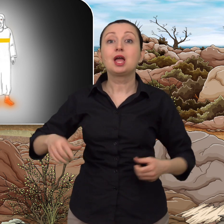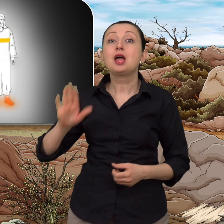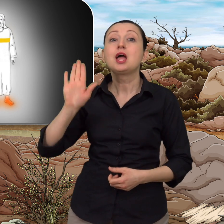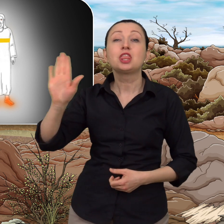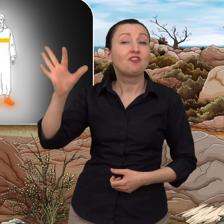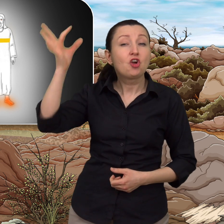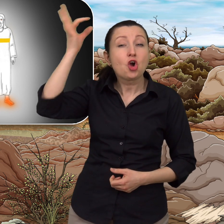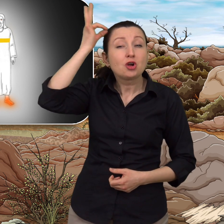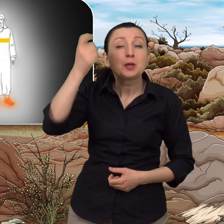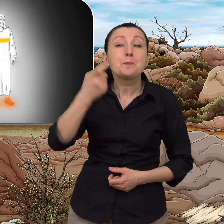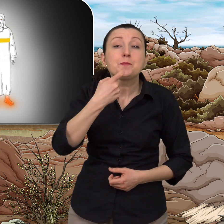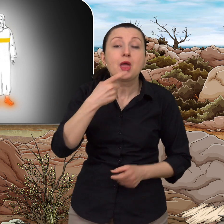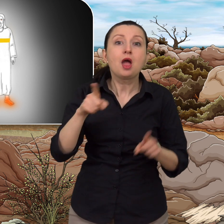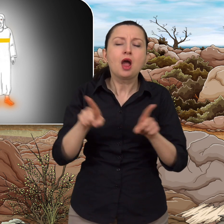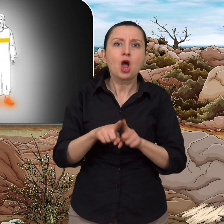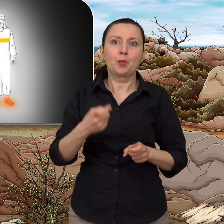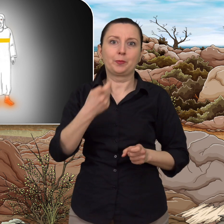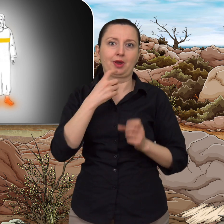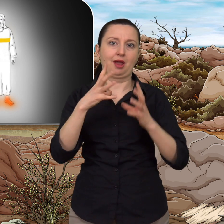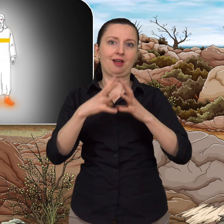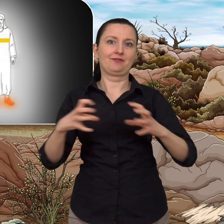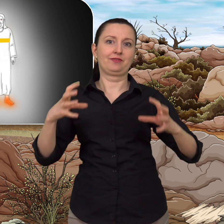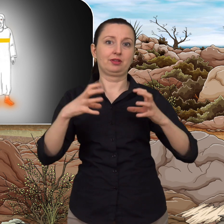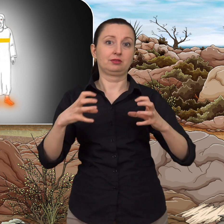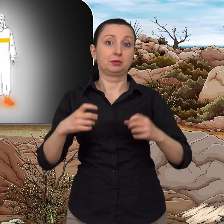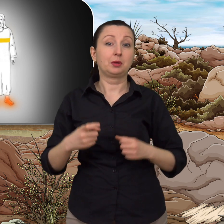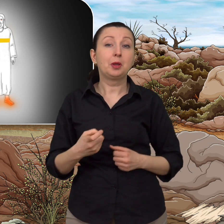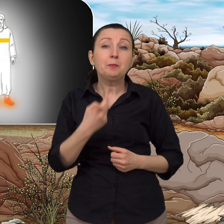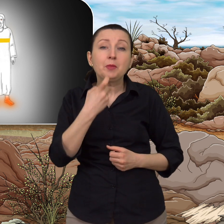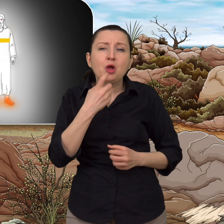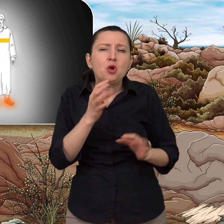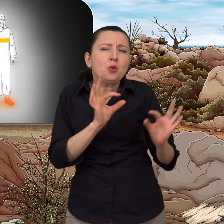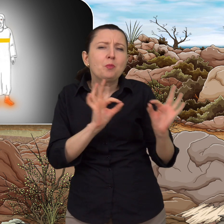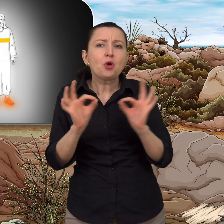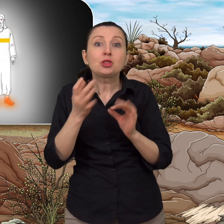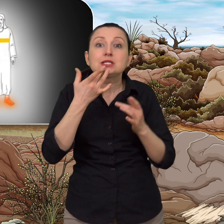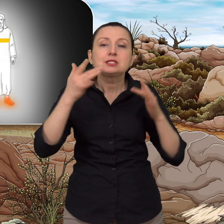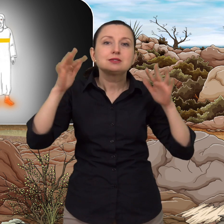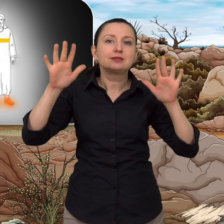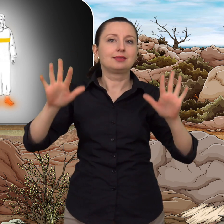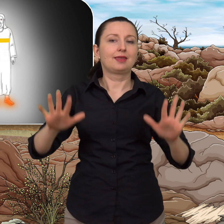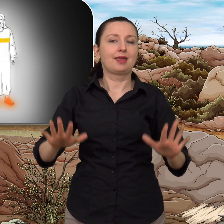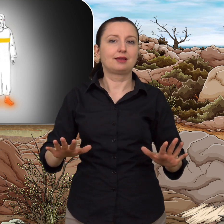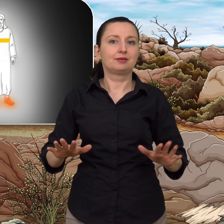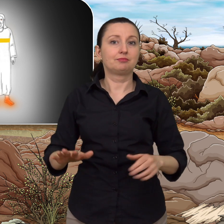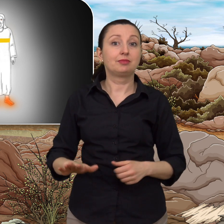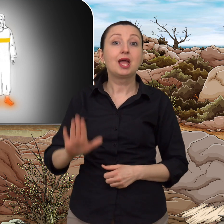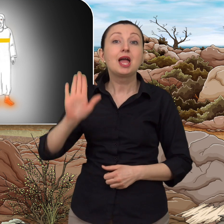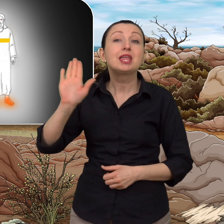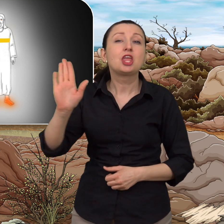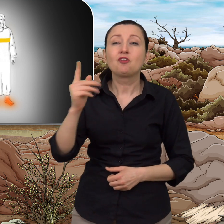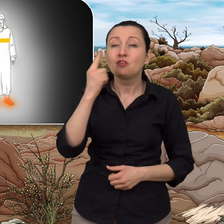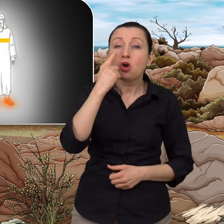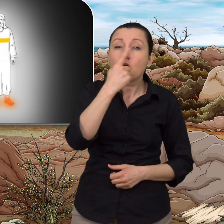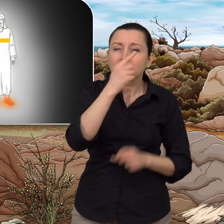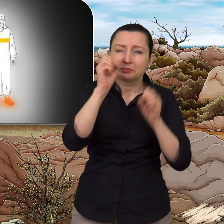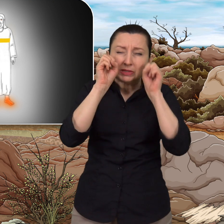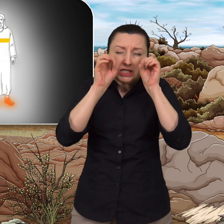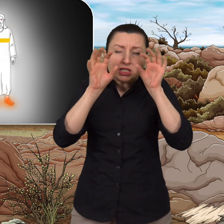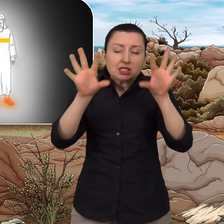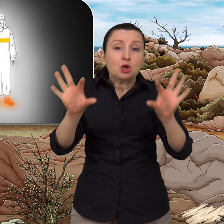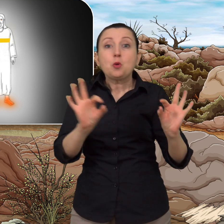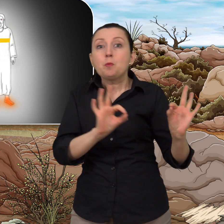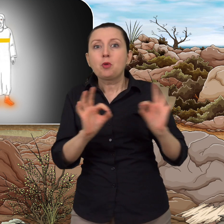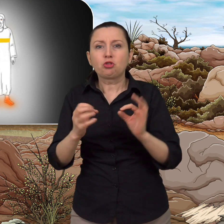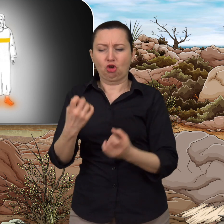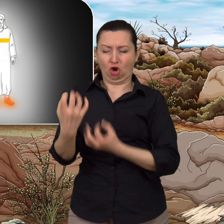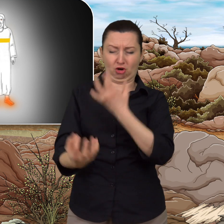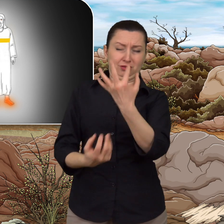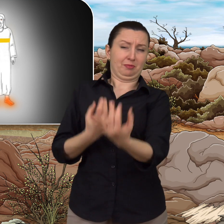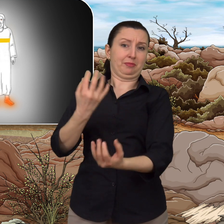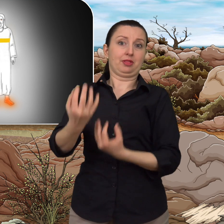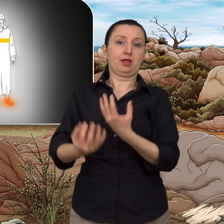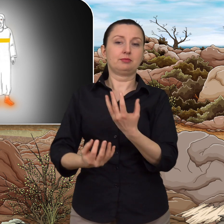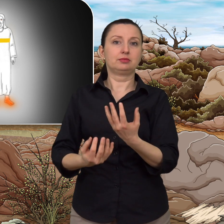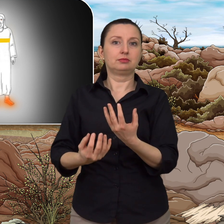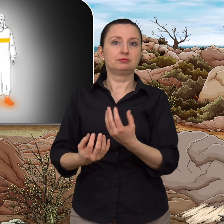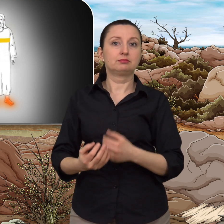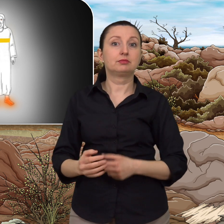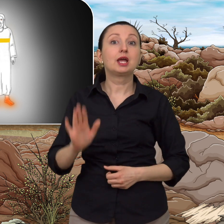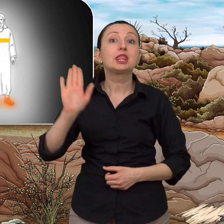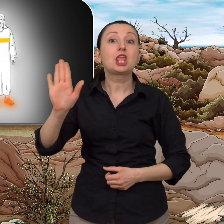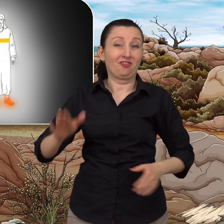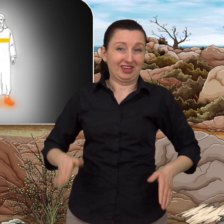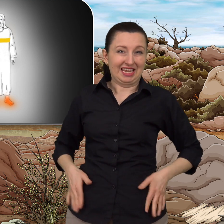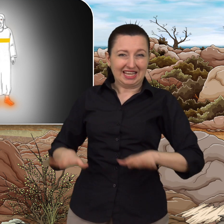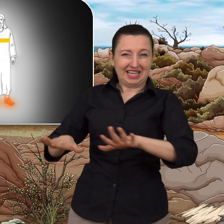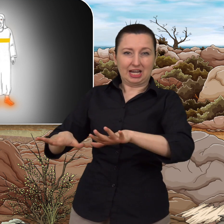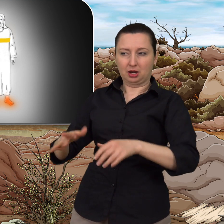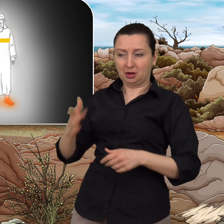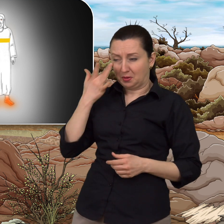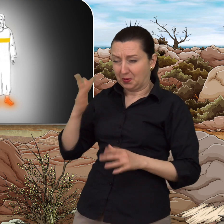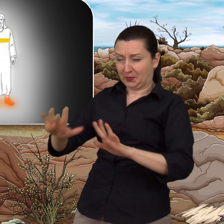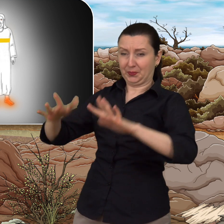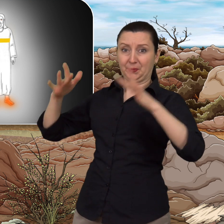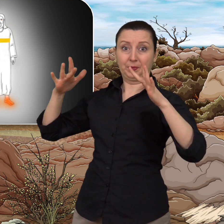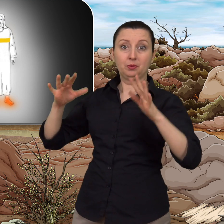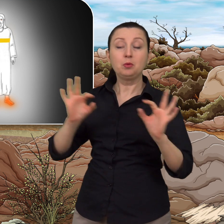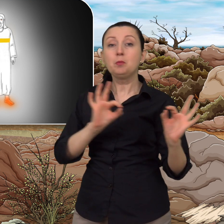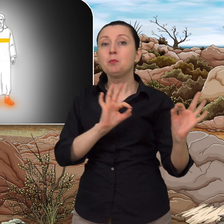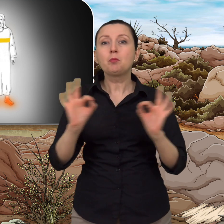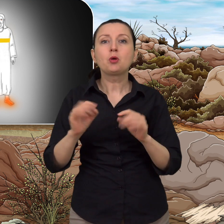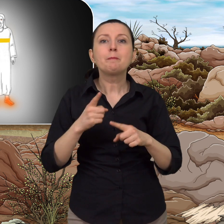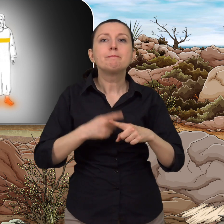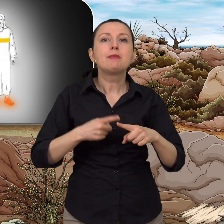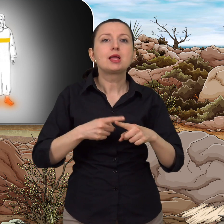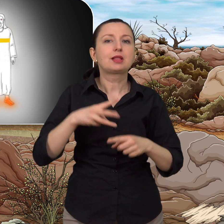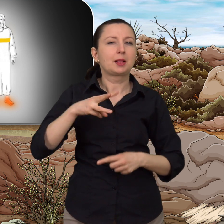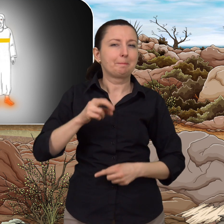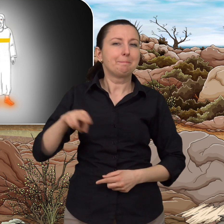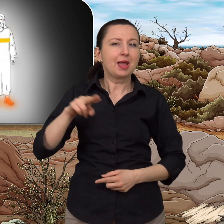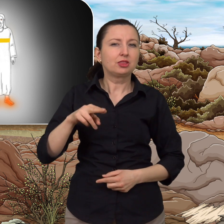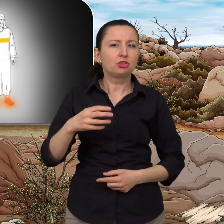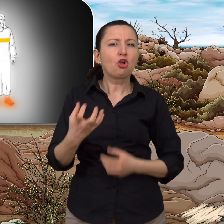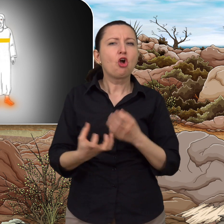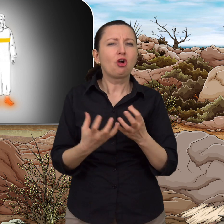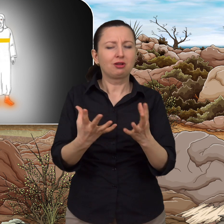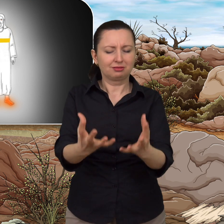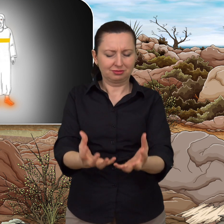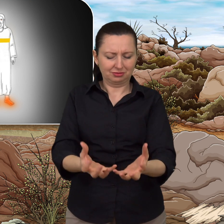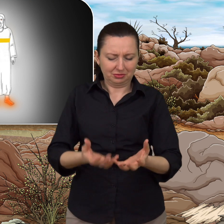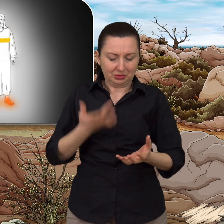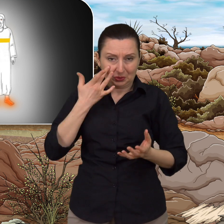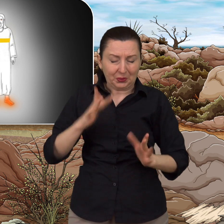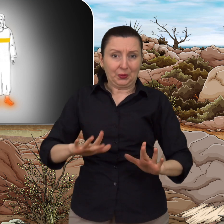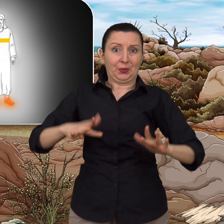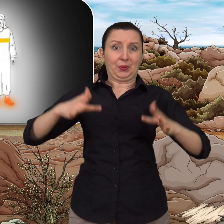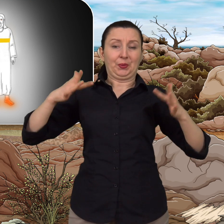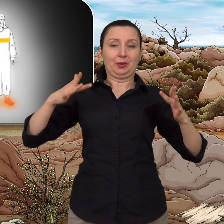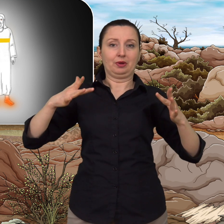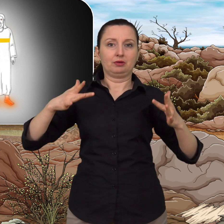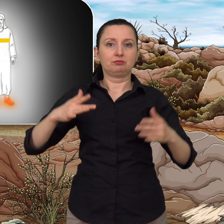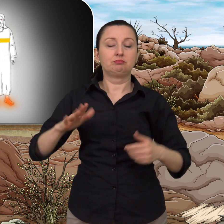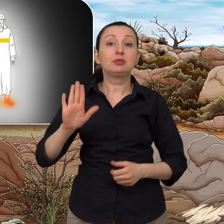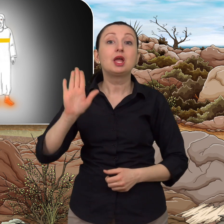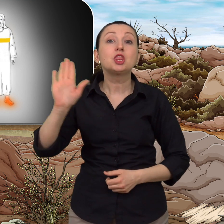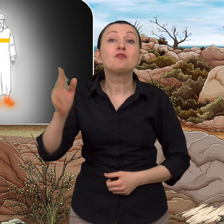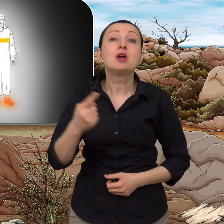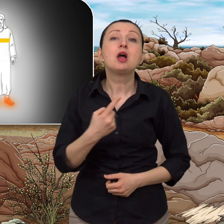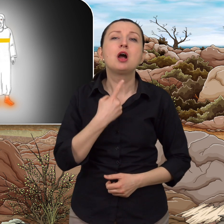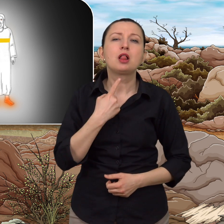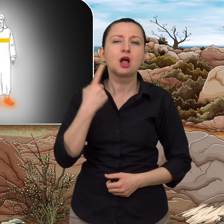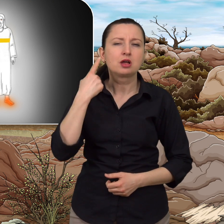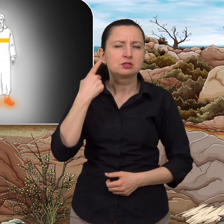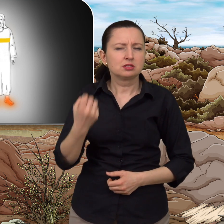The hair of His head was white like wool, as white as snow, and His eyes were like a blazing fire.